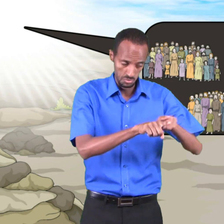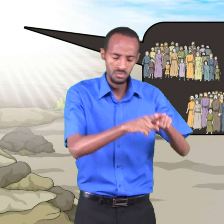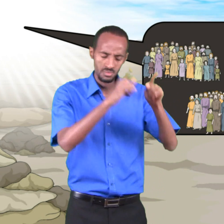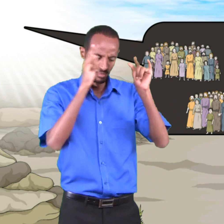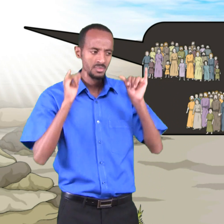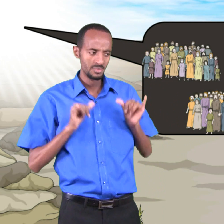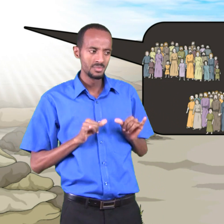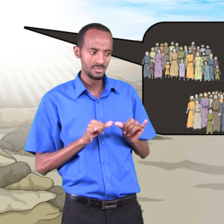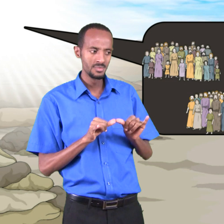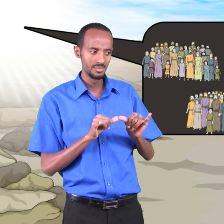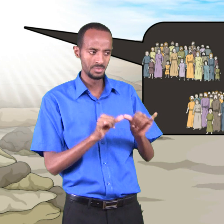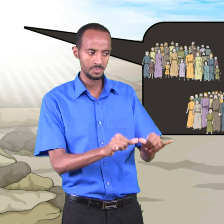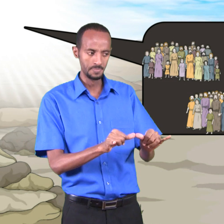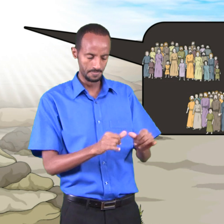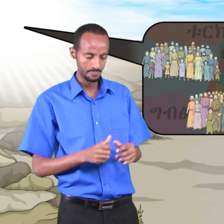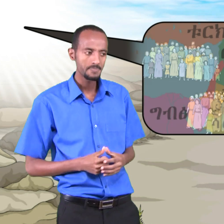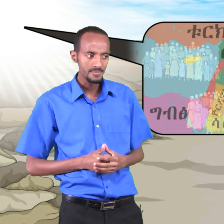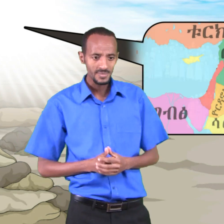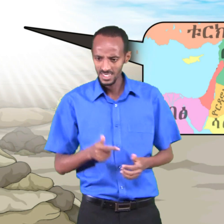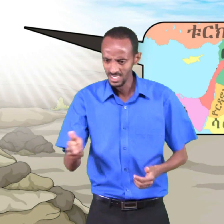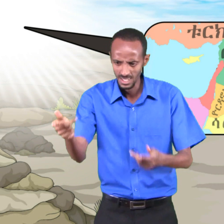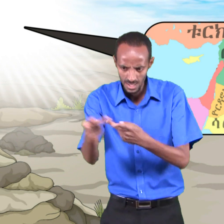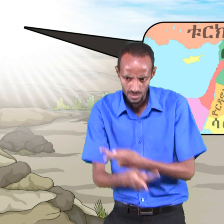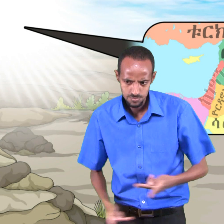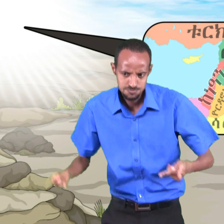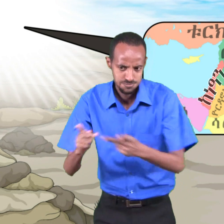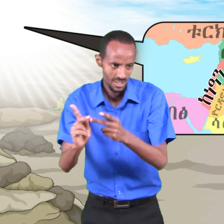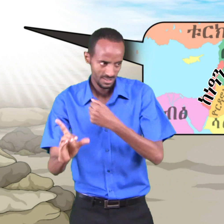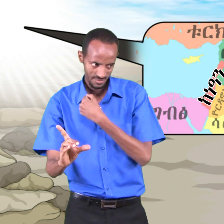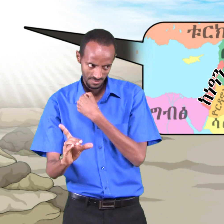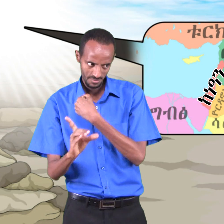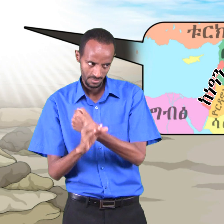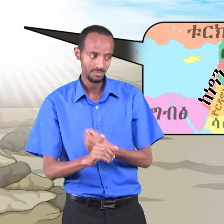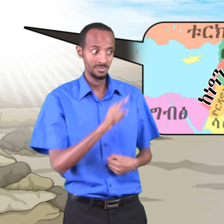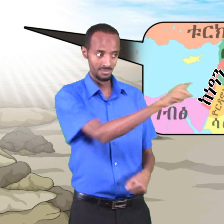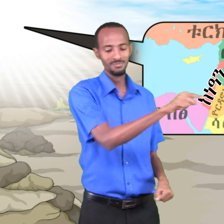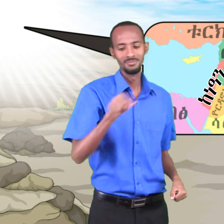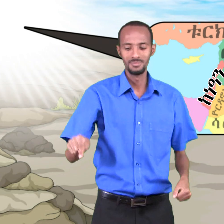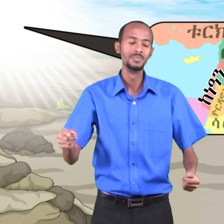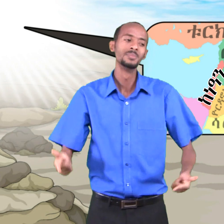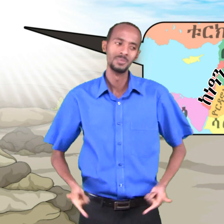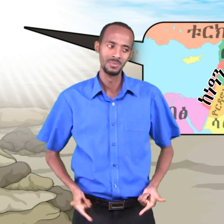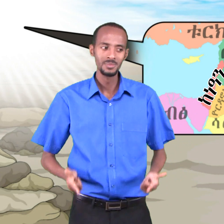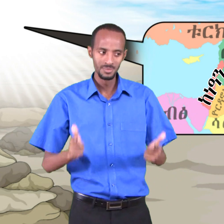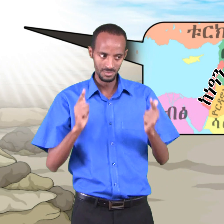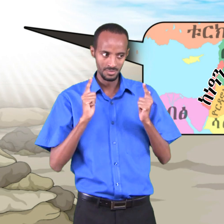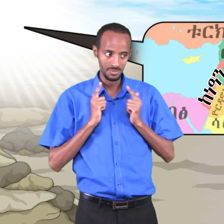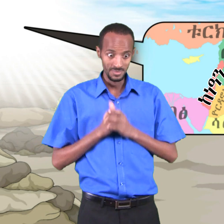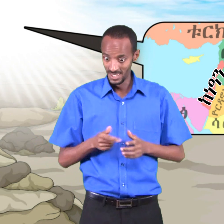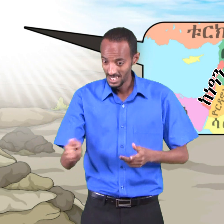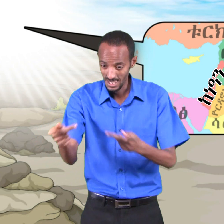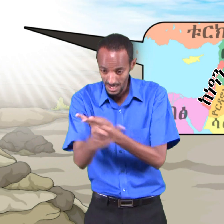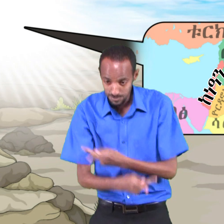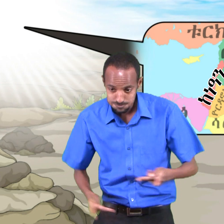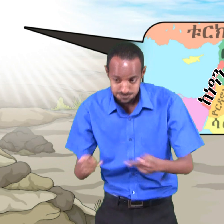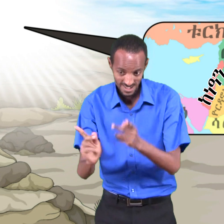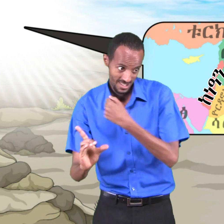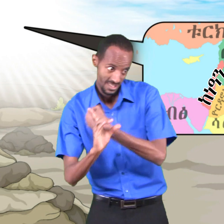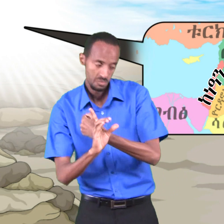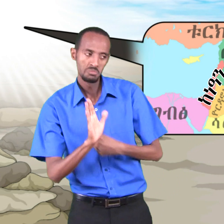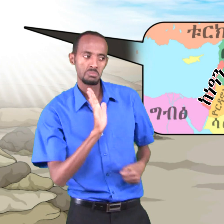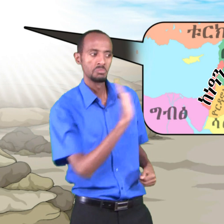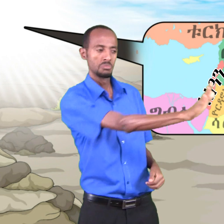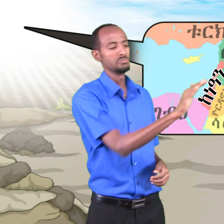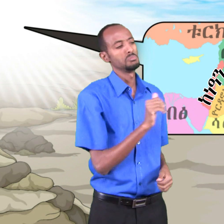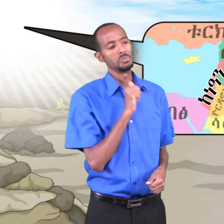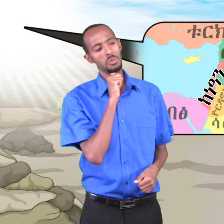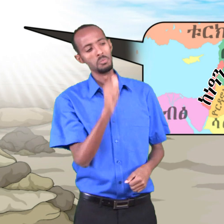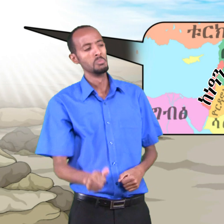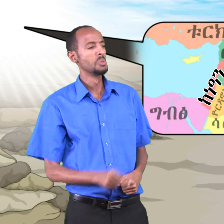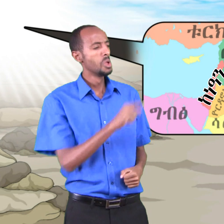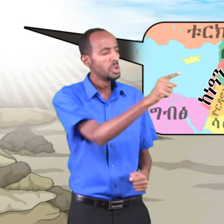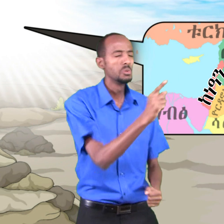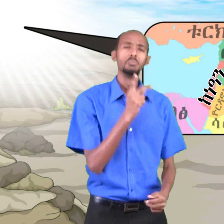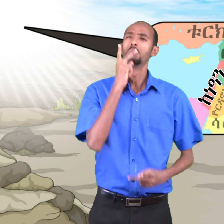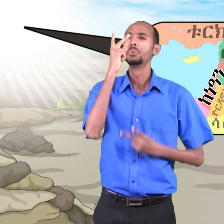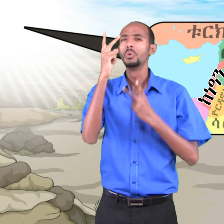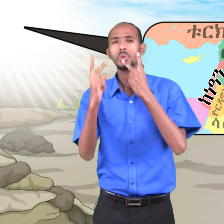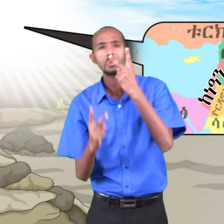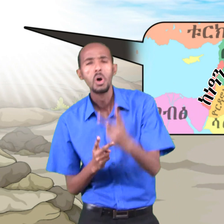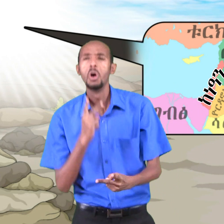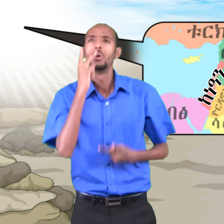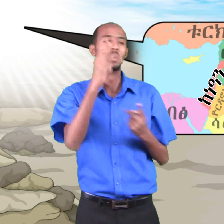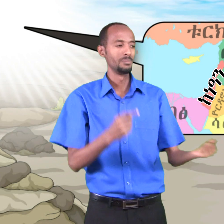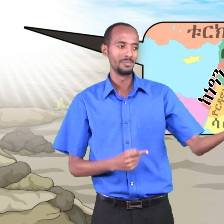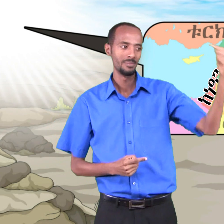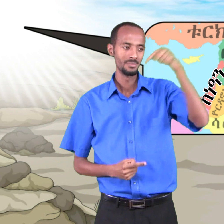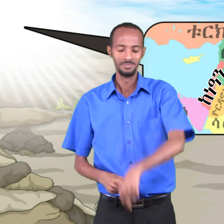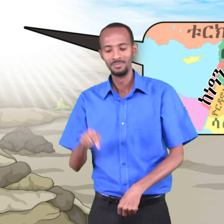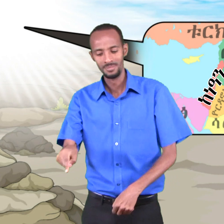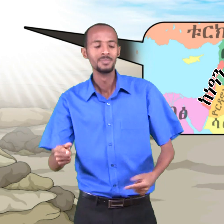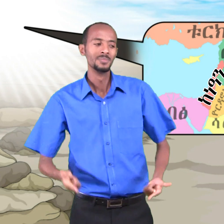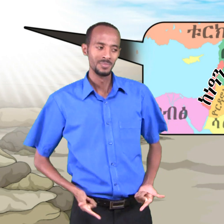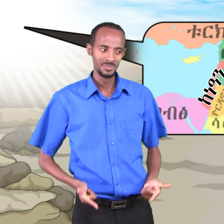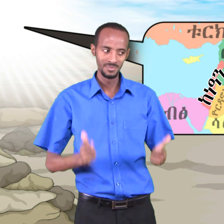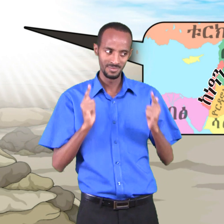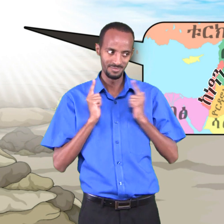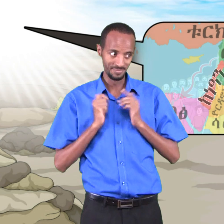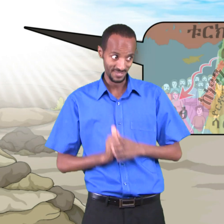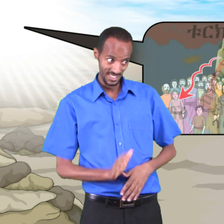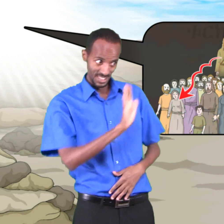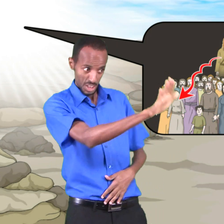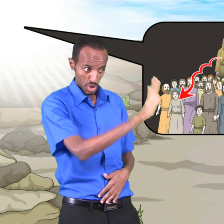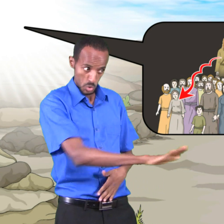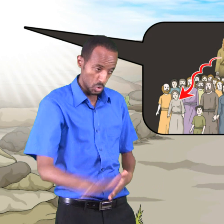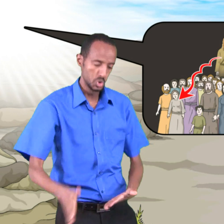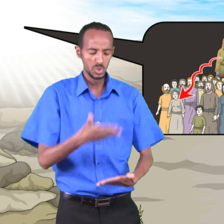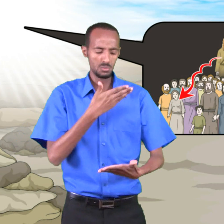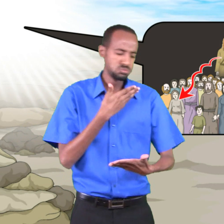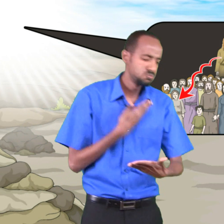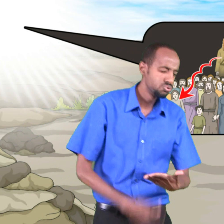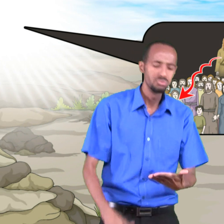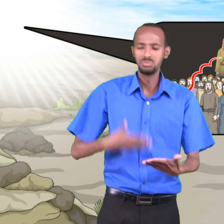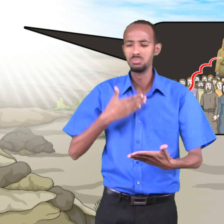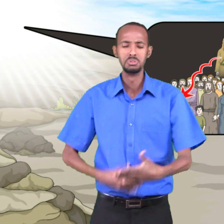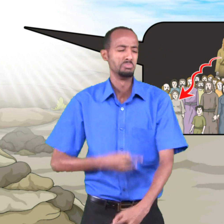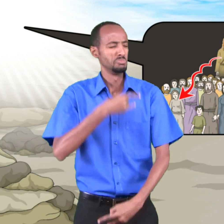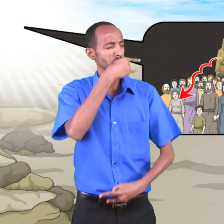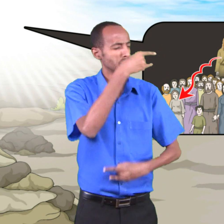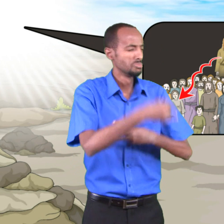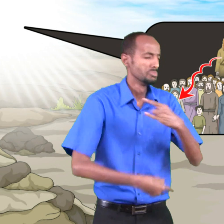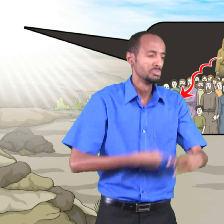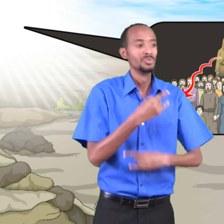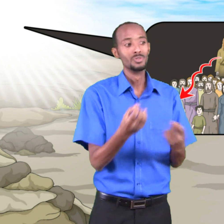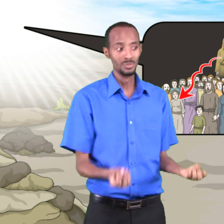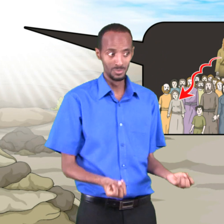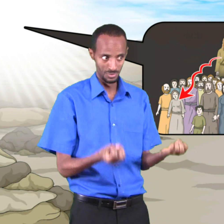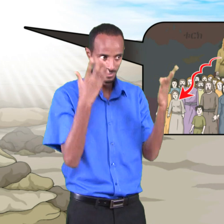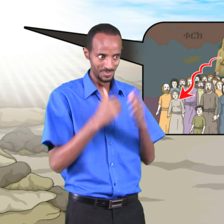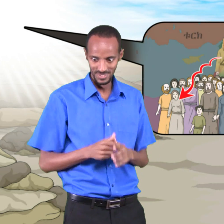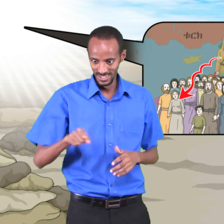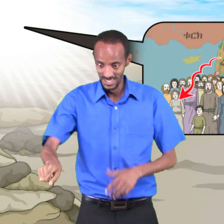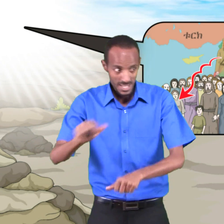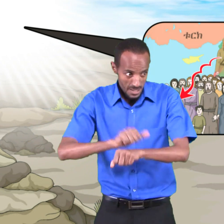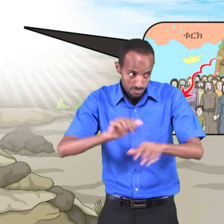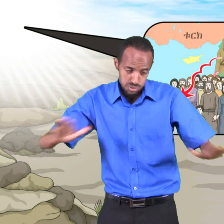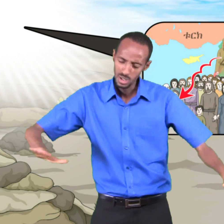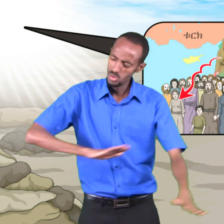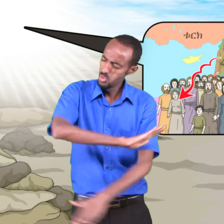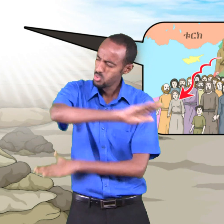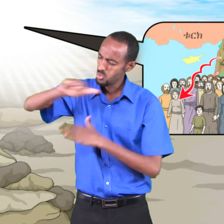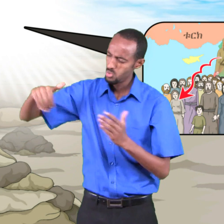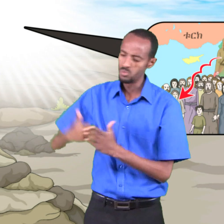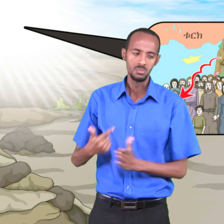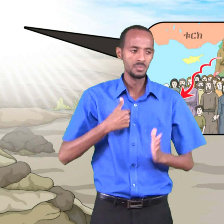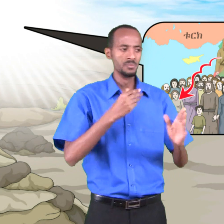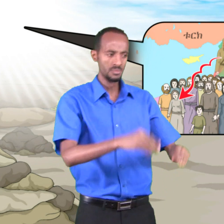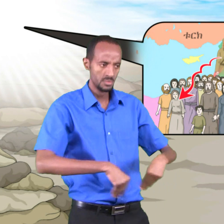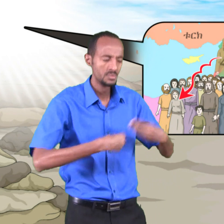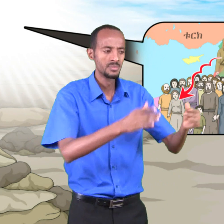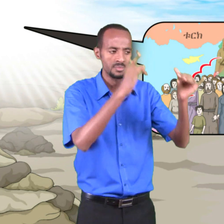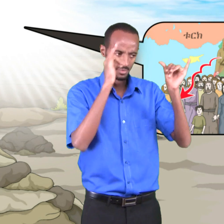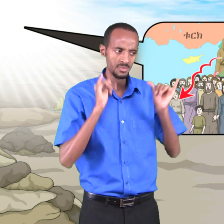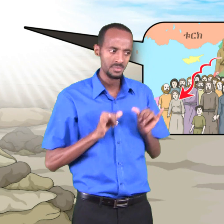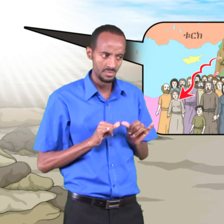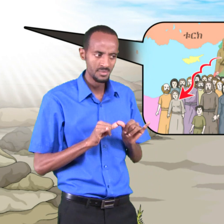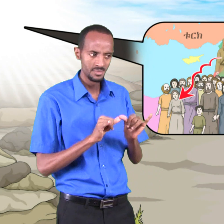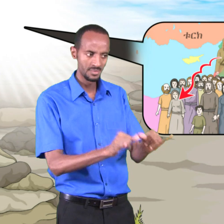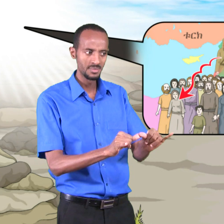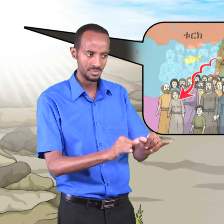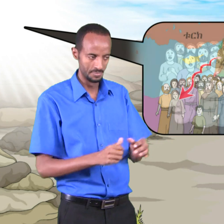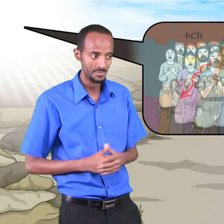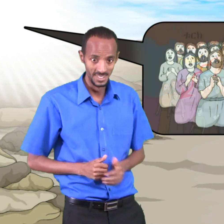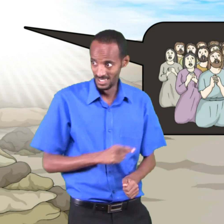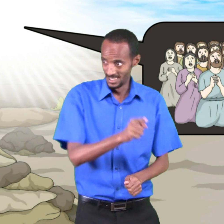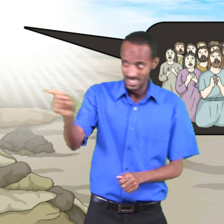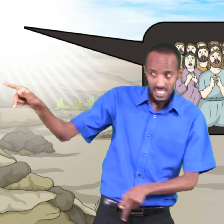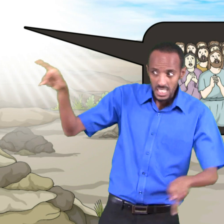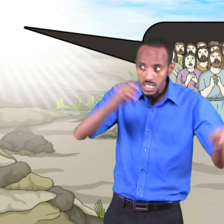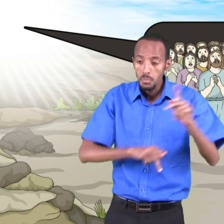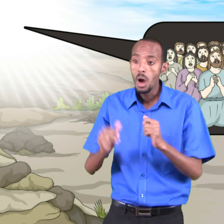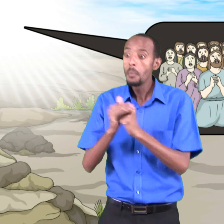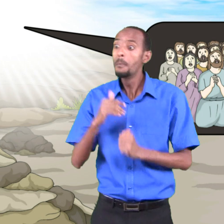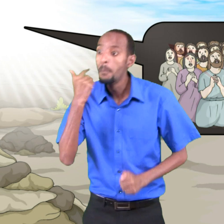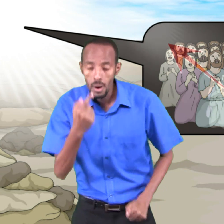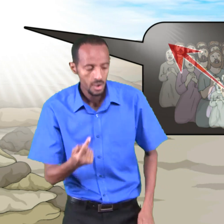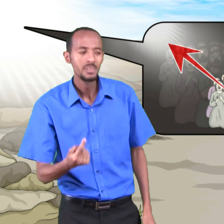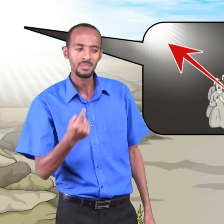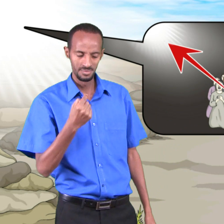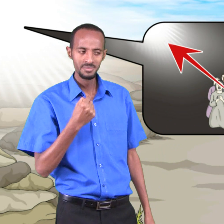And to you and your descendants I will give the land where you are residing—all the land of Canaan—as an eternal possession;